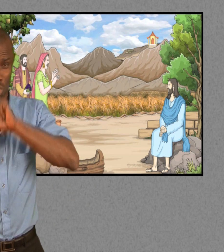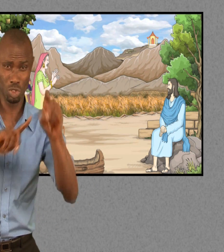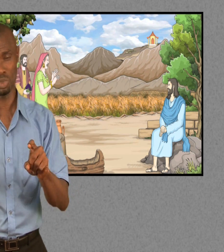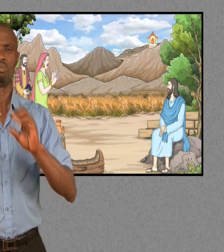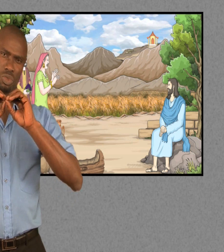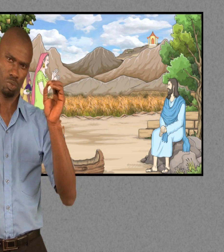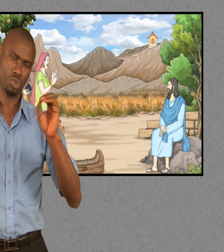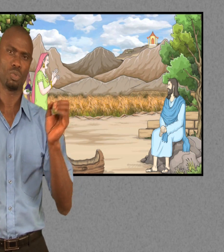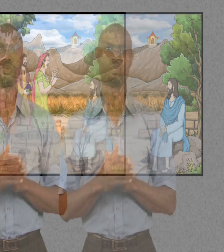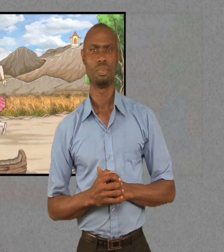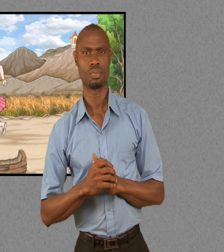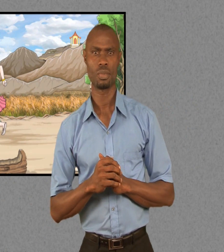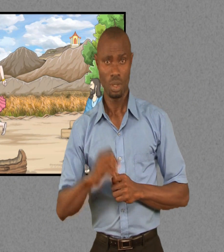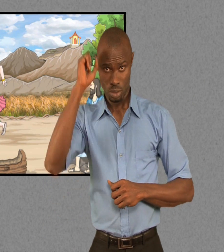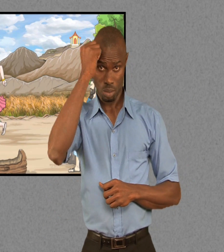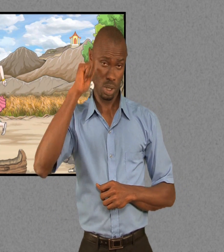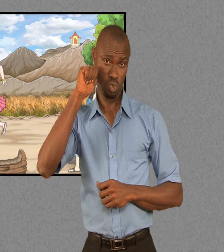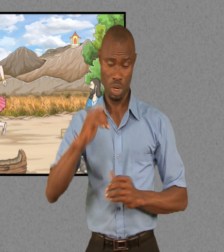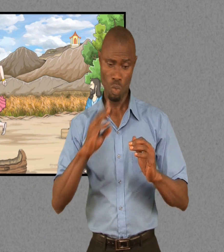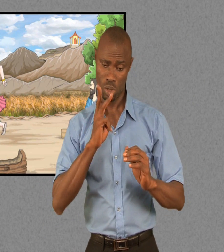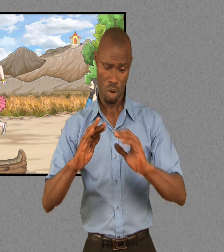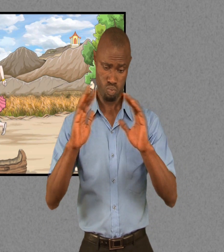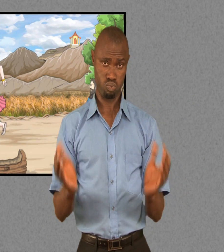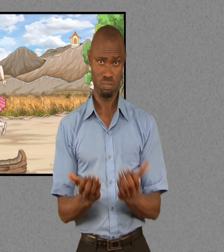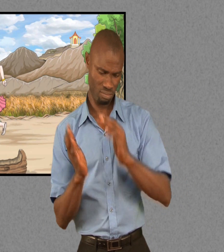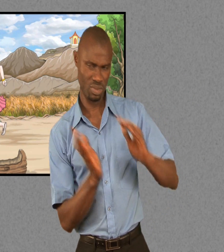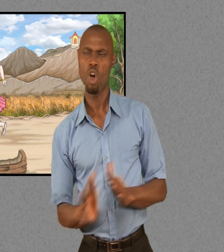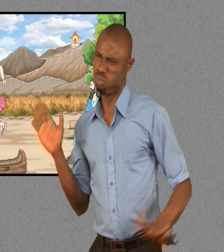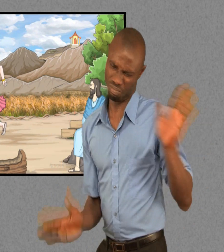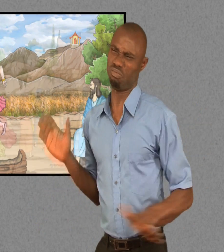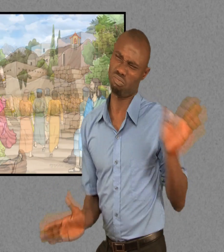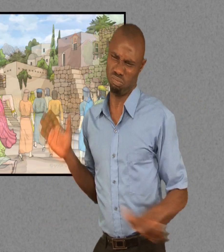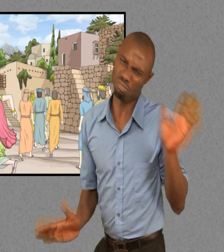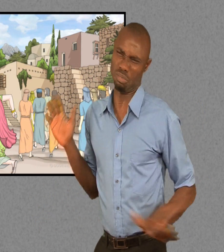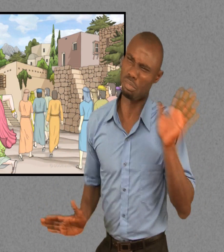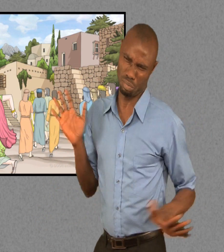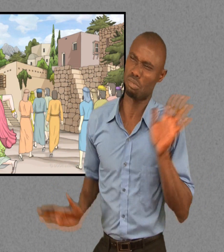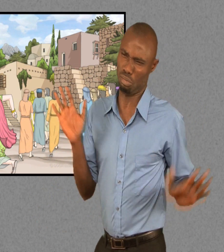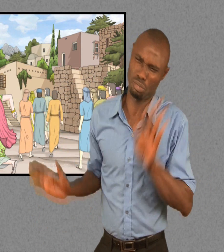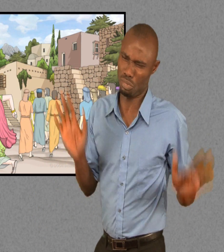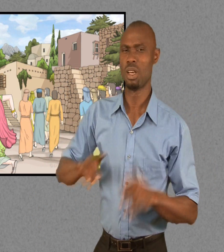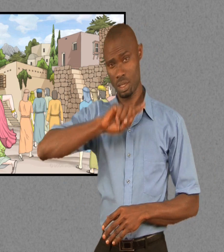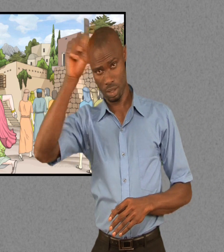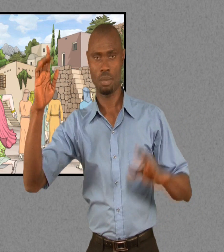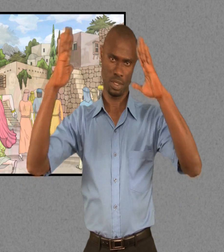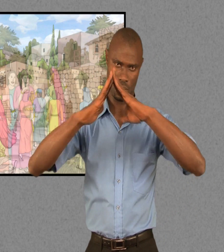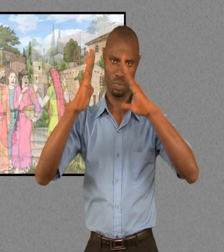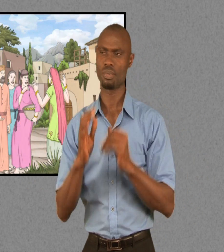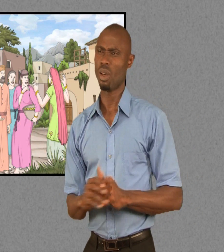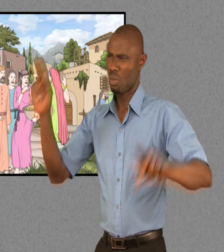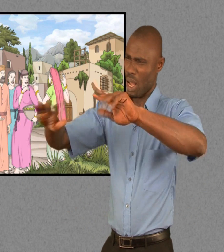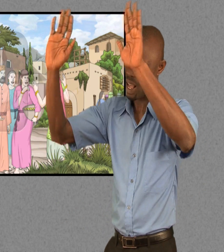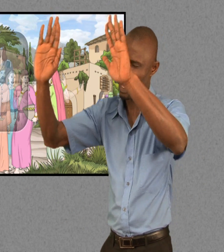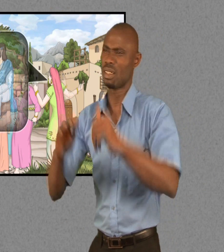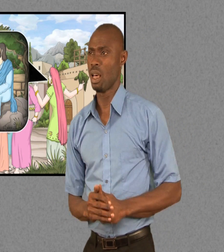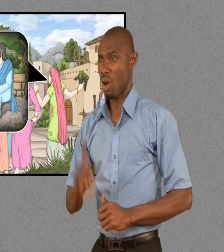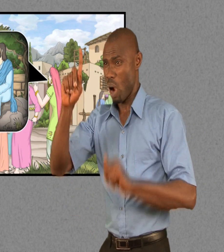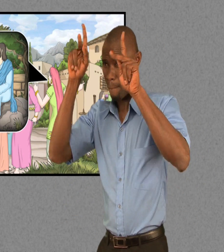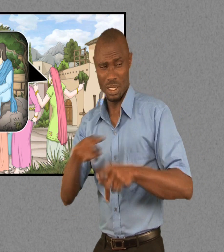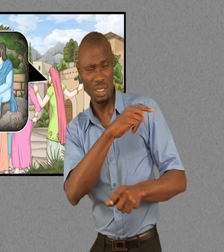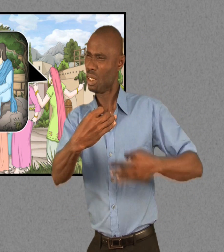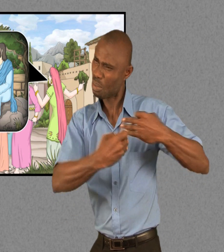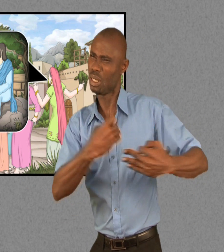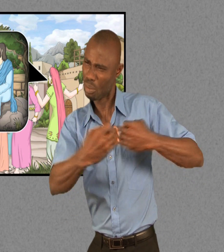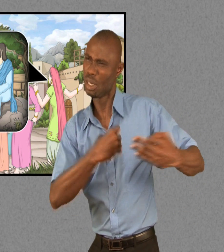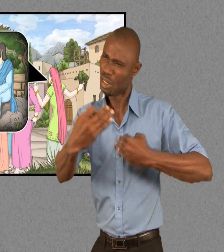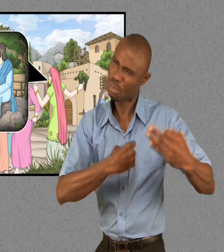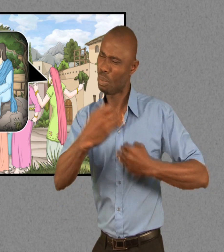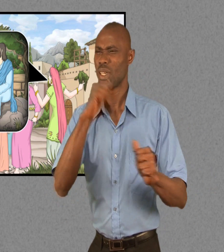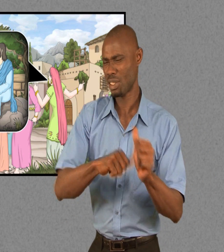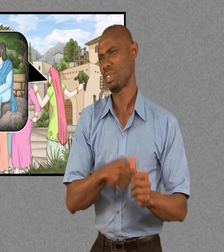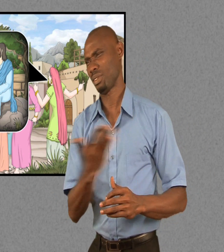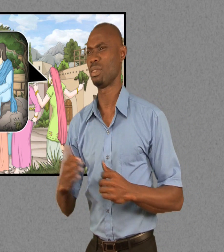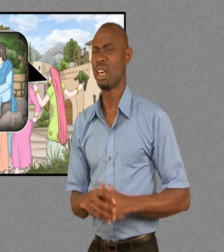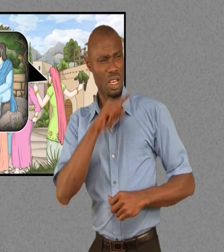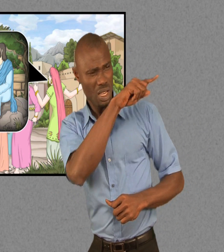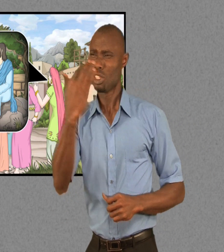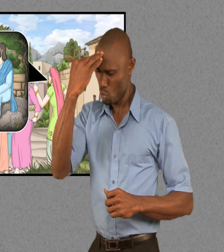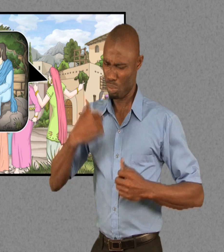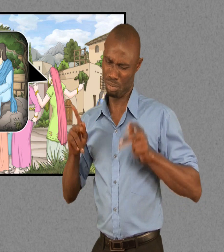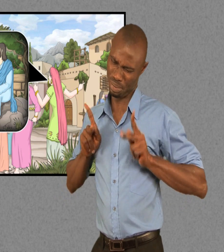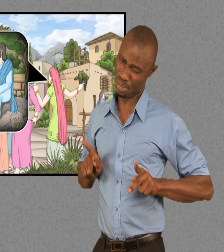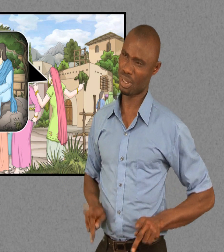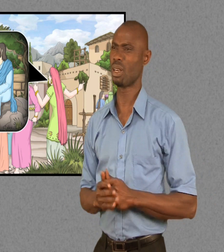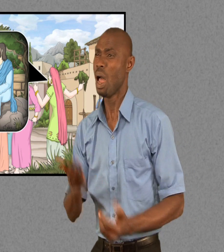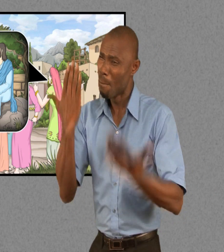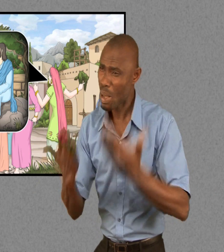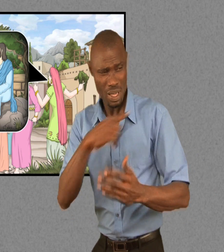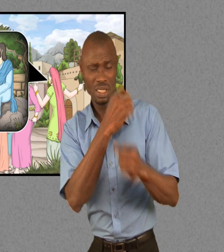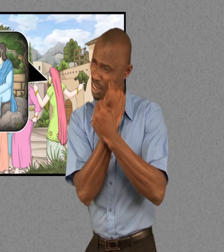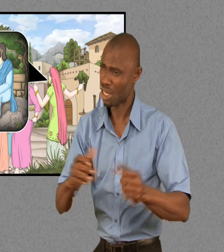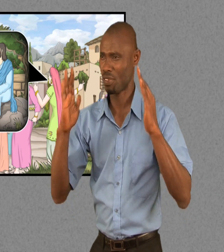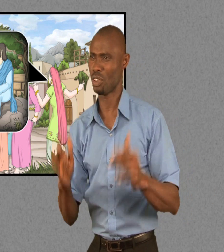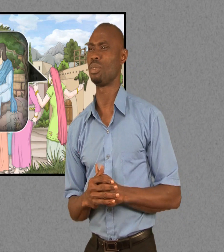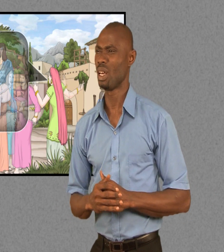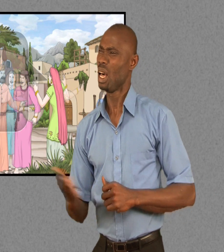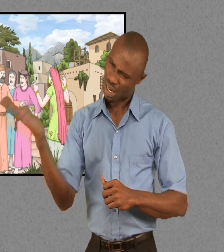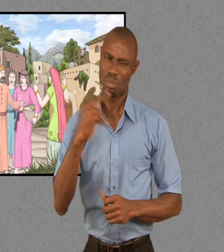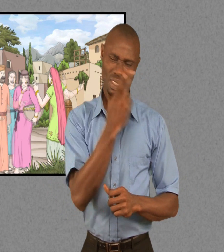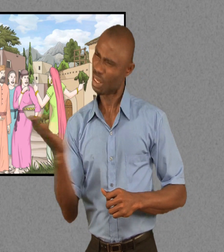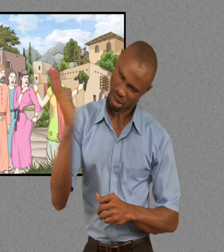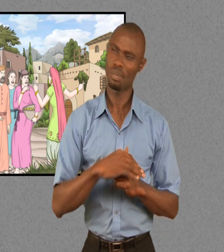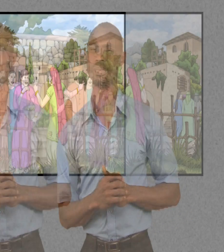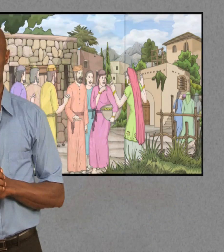Then the woman left her water jar, went back into the town, and said to the people, “Come, see a man who told me everything I ever did.